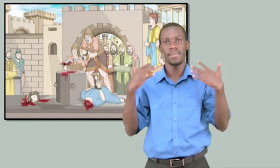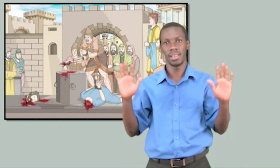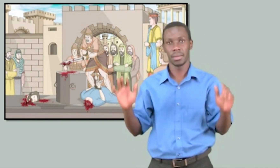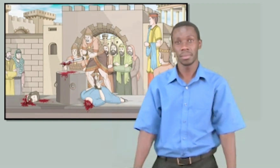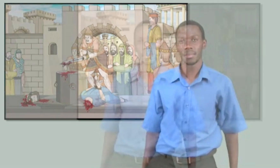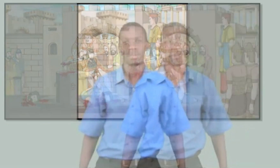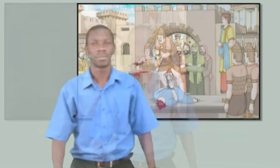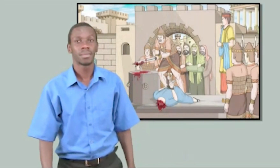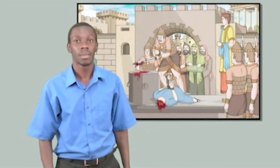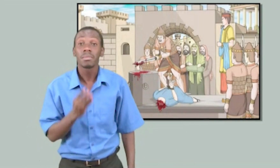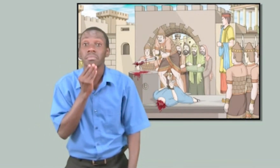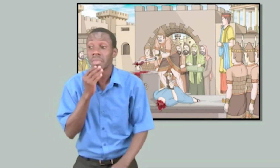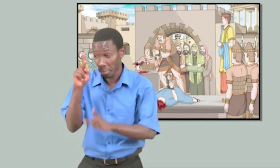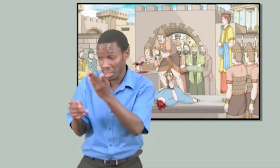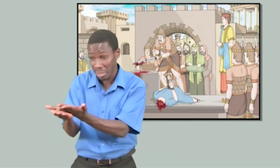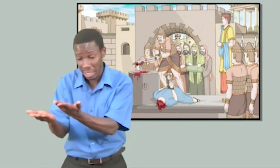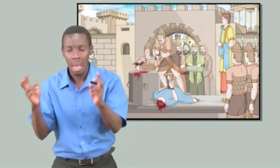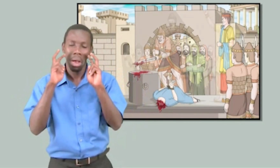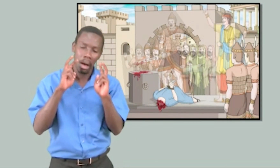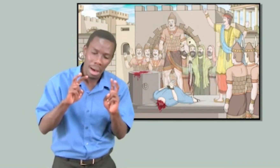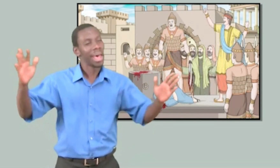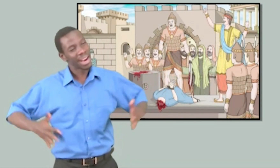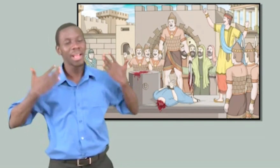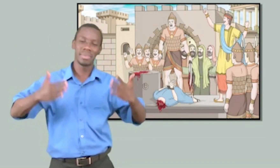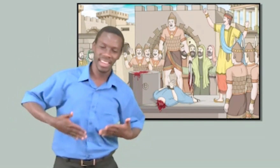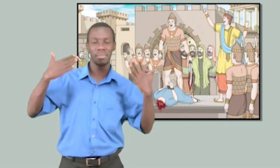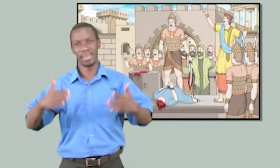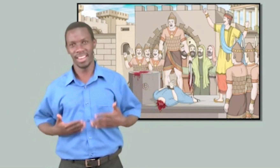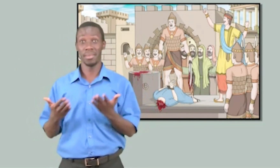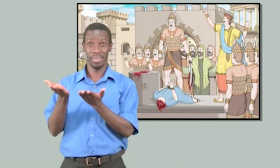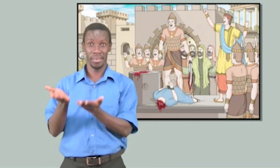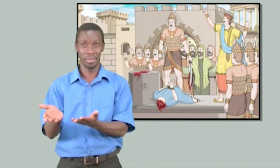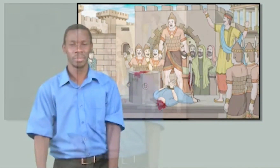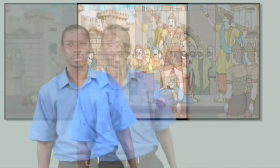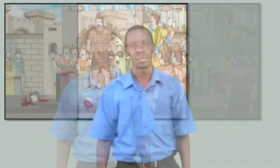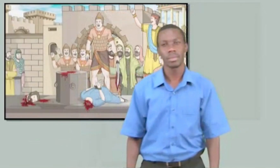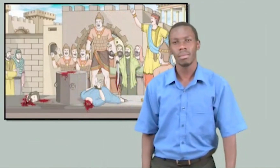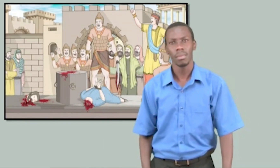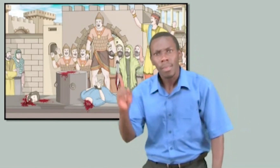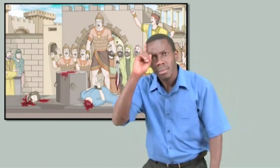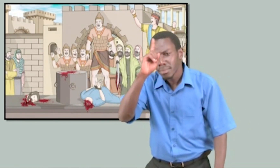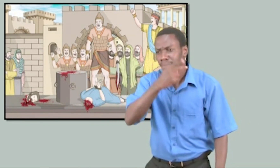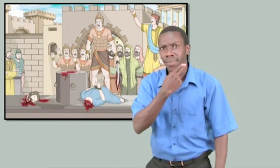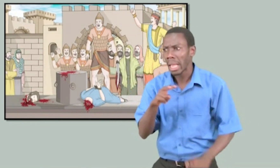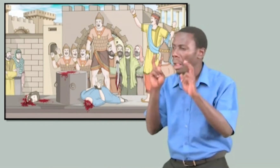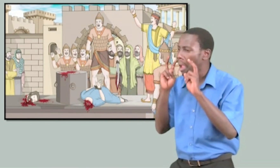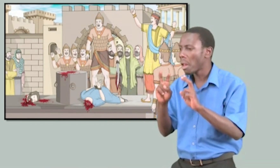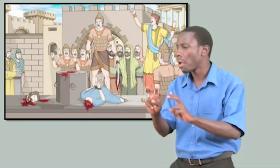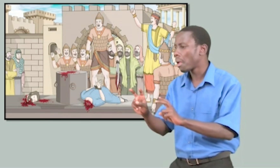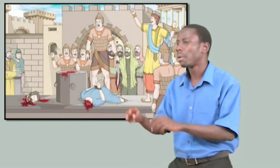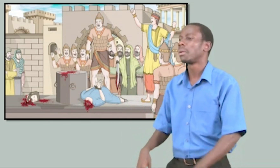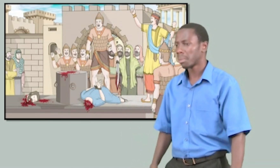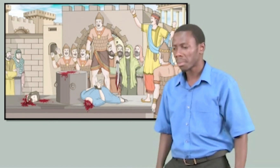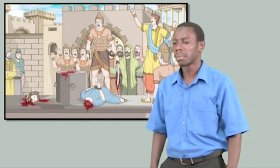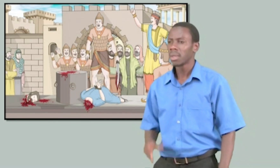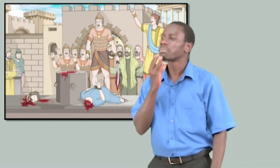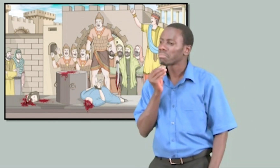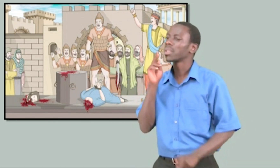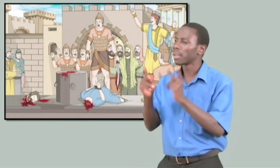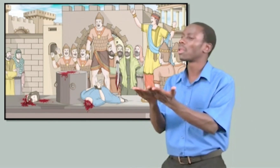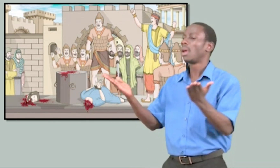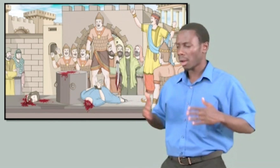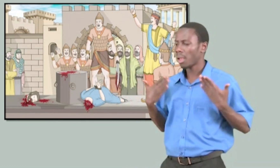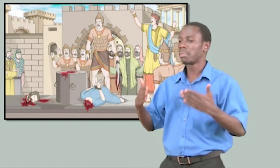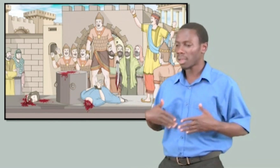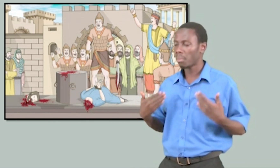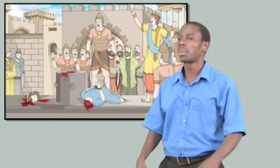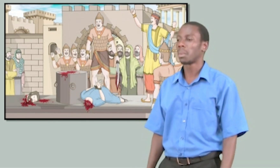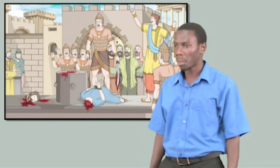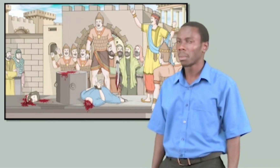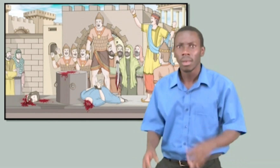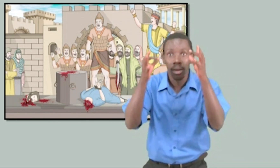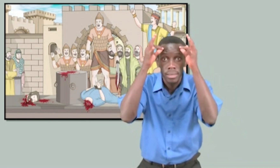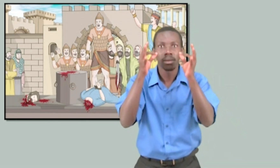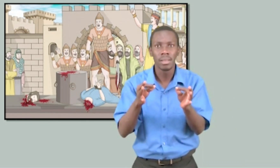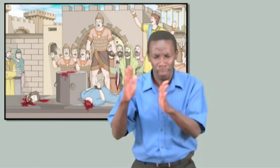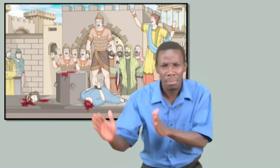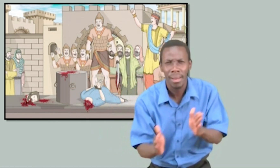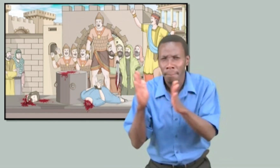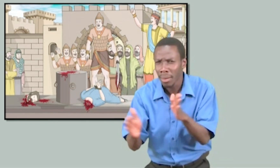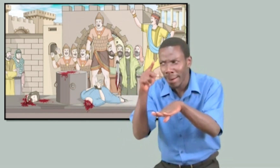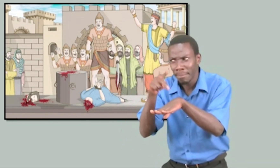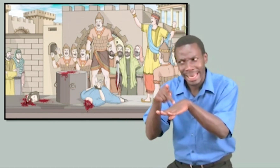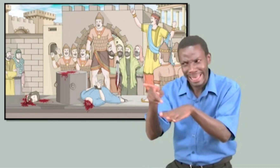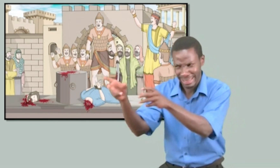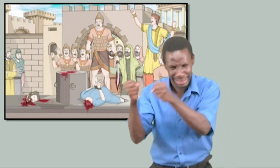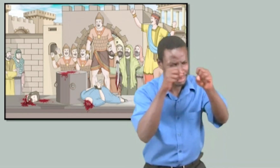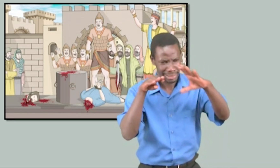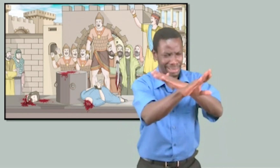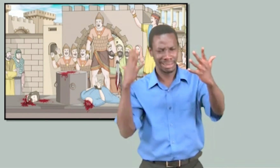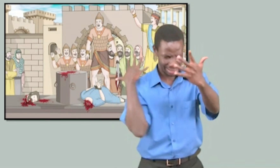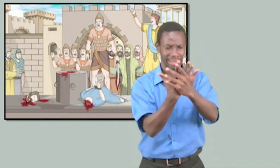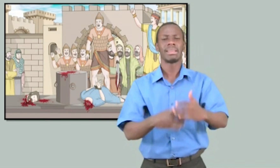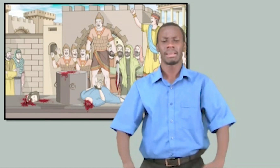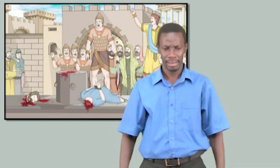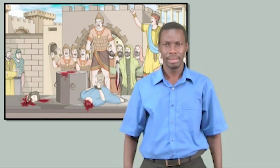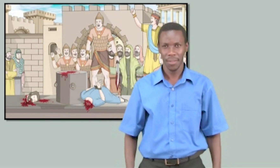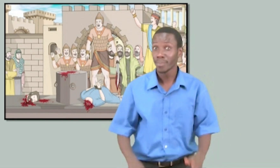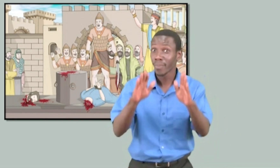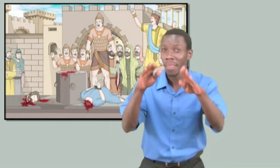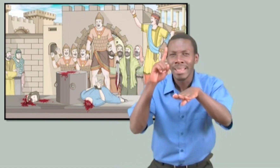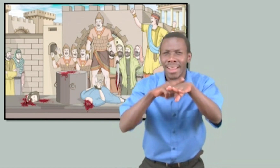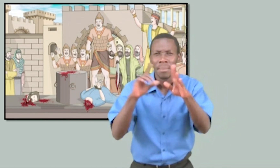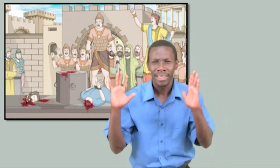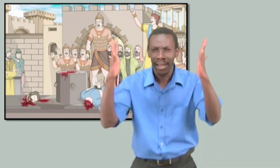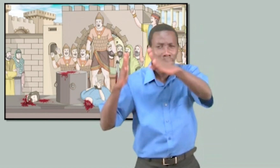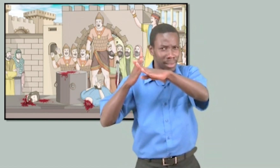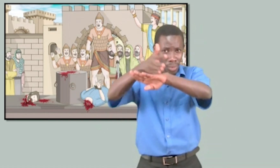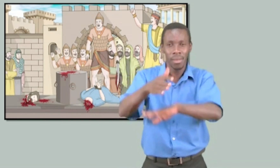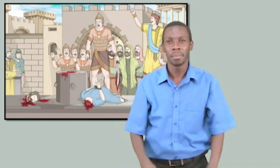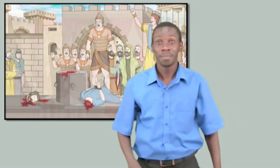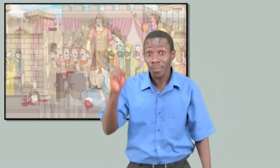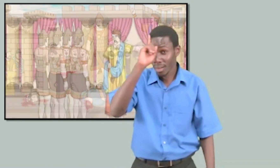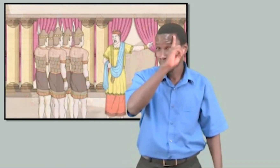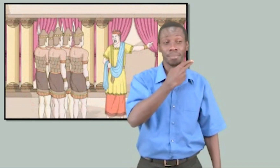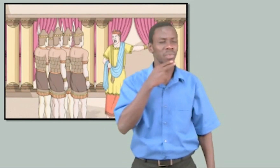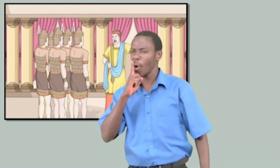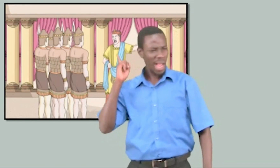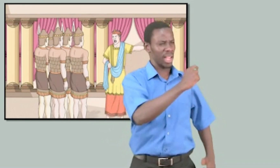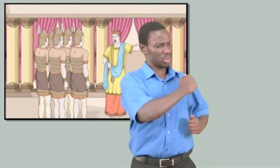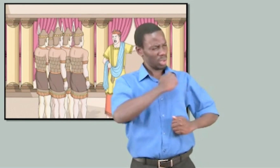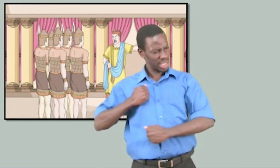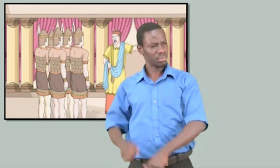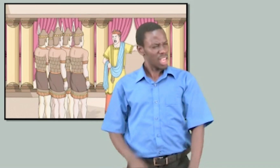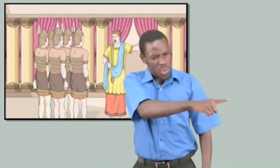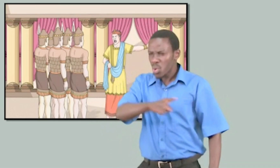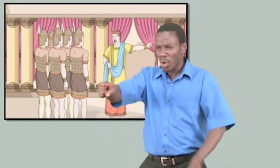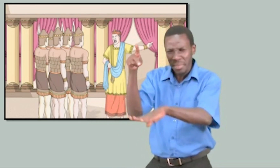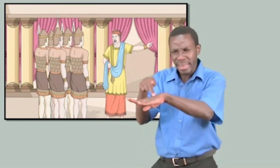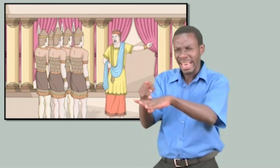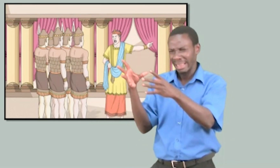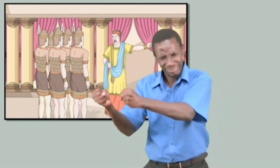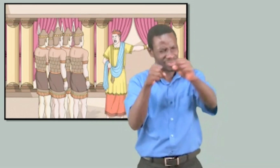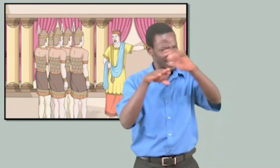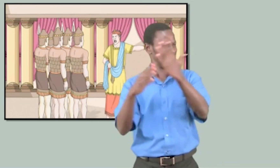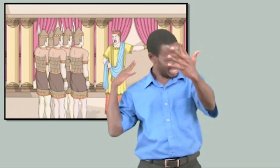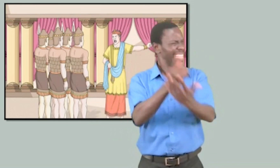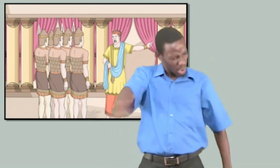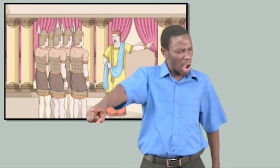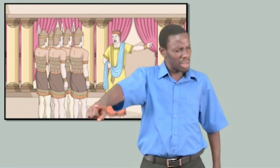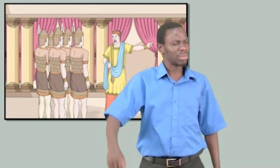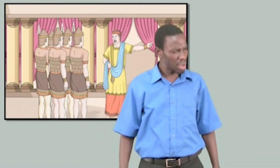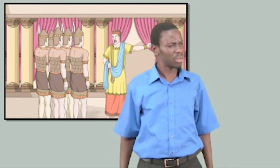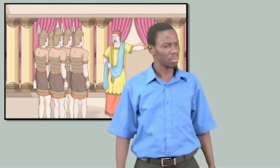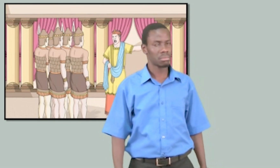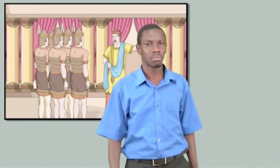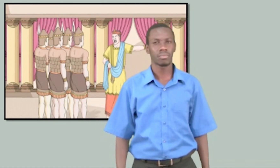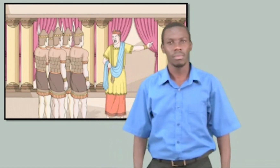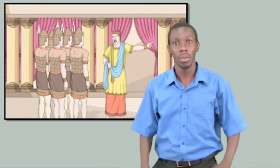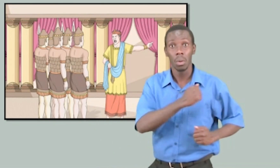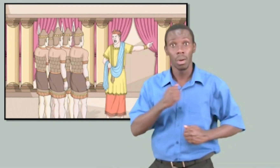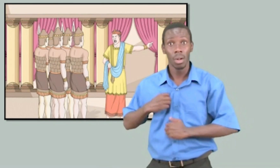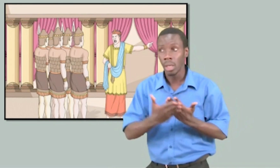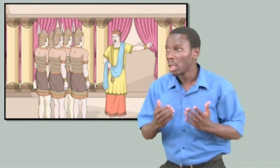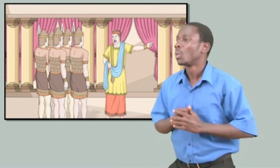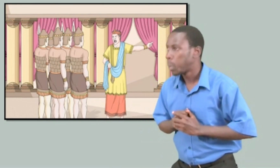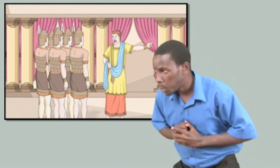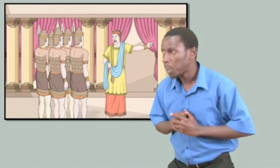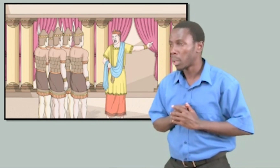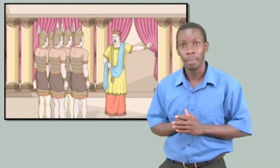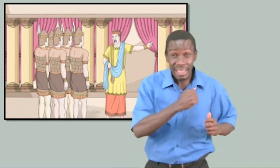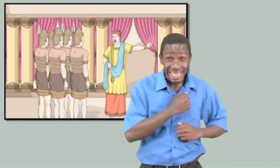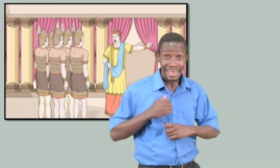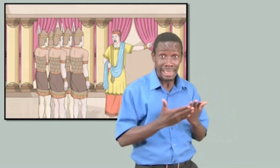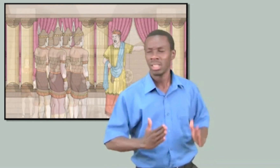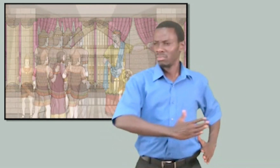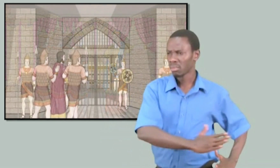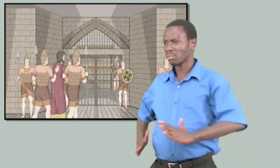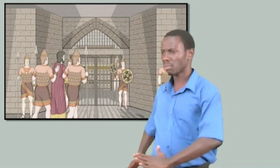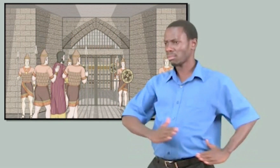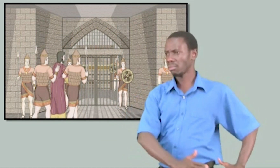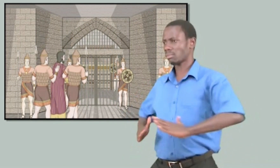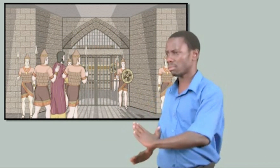And seeing that this pleased the Jews, Herod proceeded to seize Peter during the Feast of Unleavened Bread.